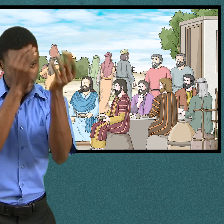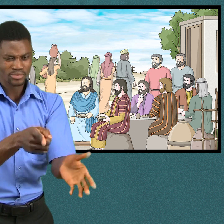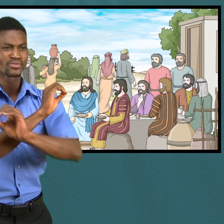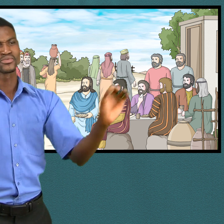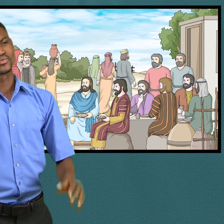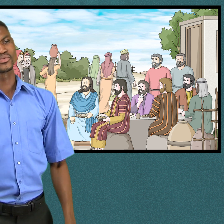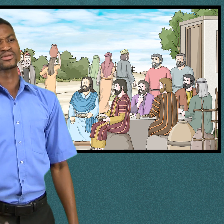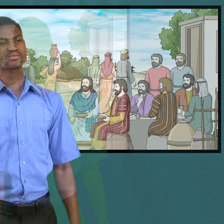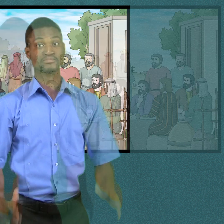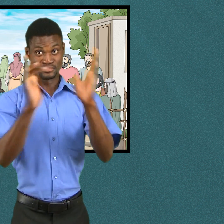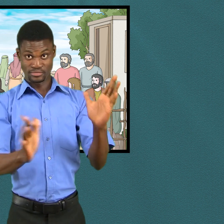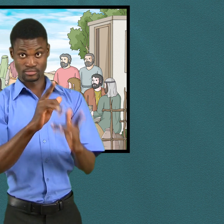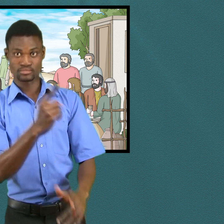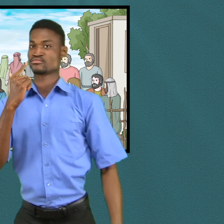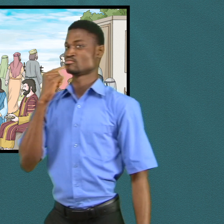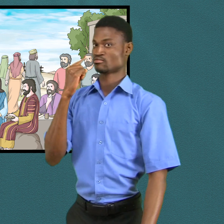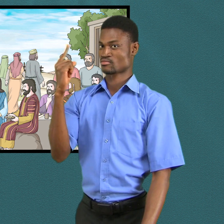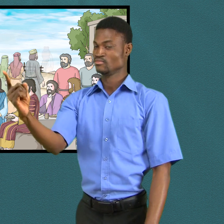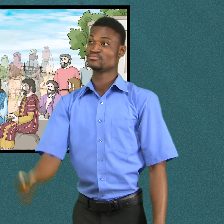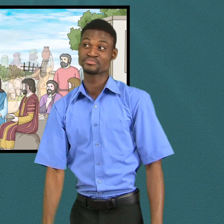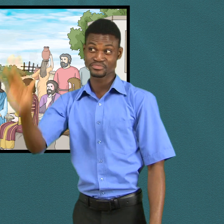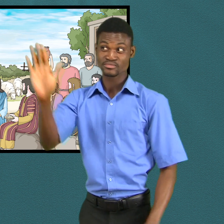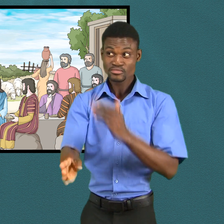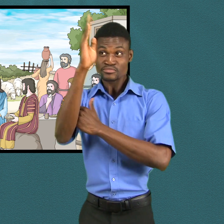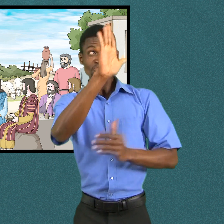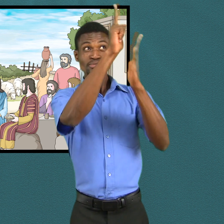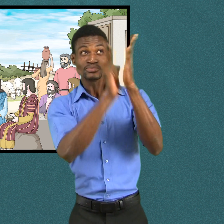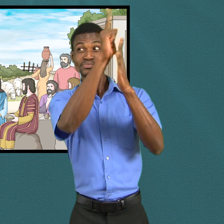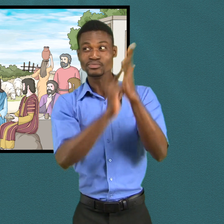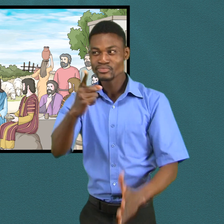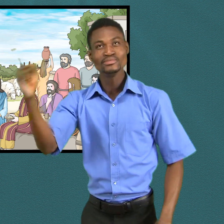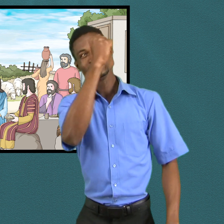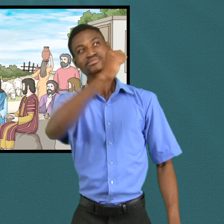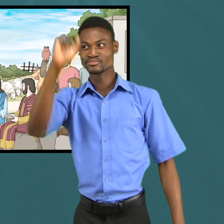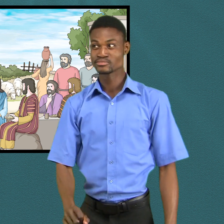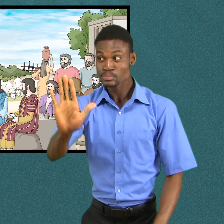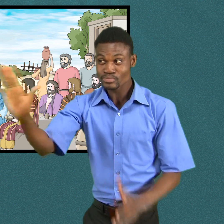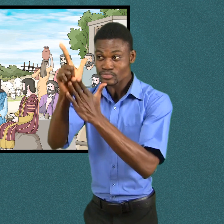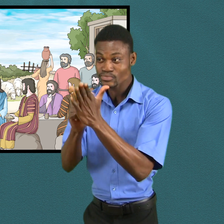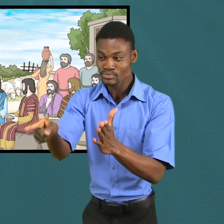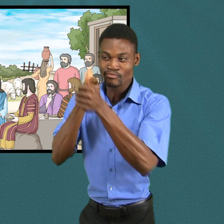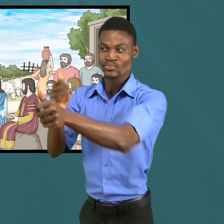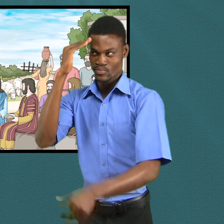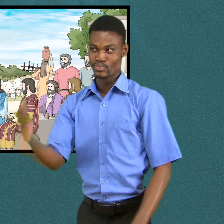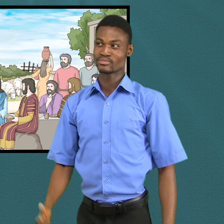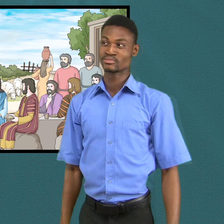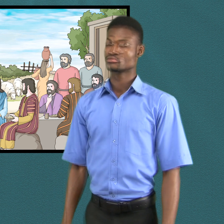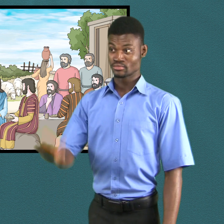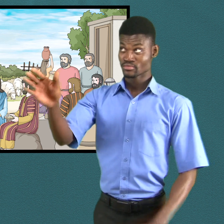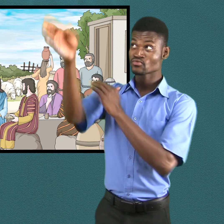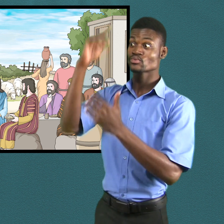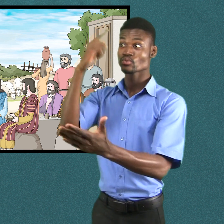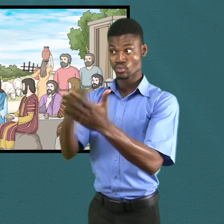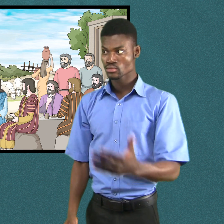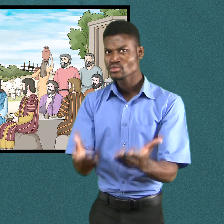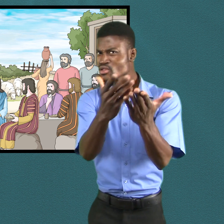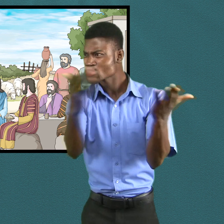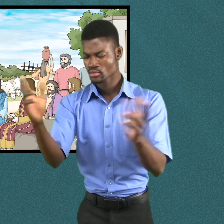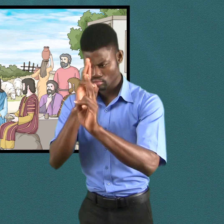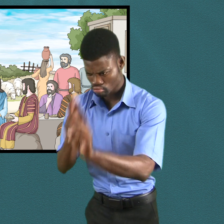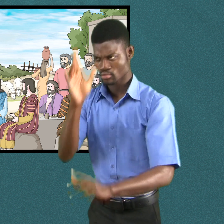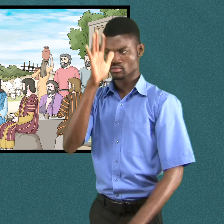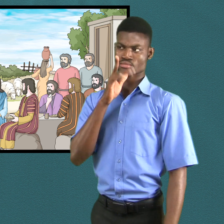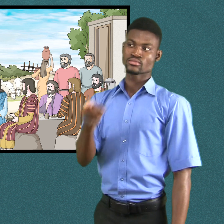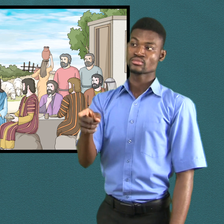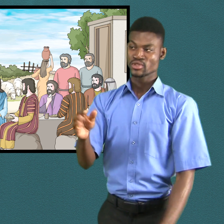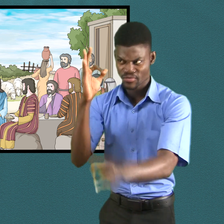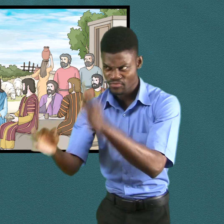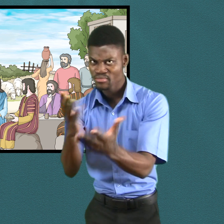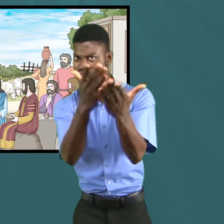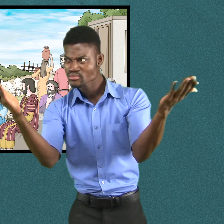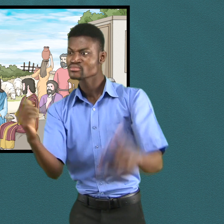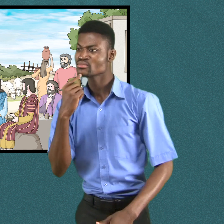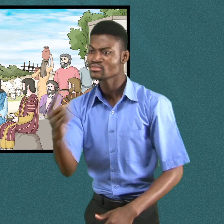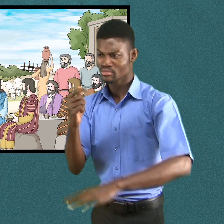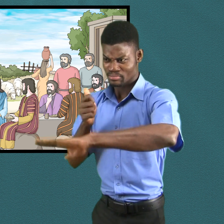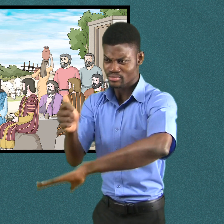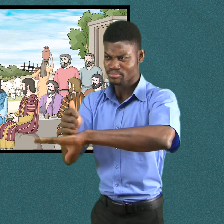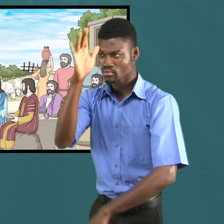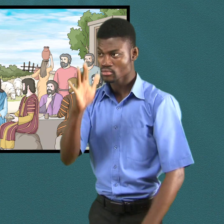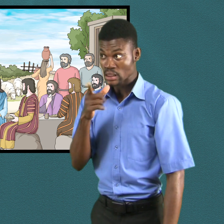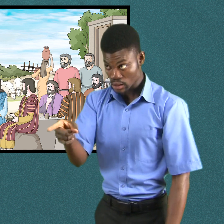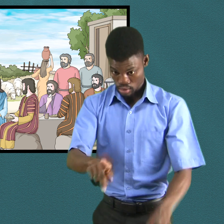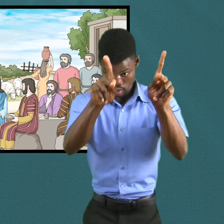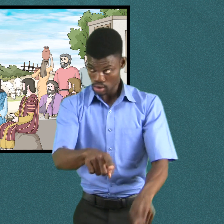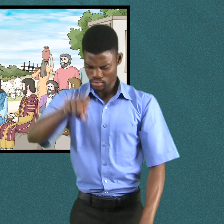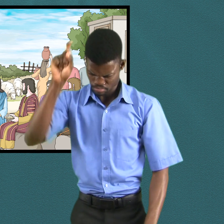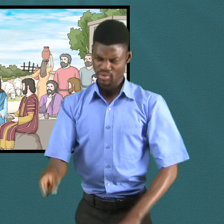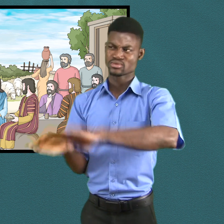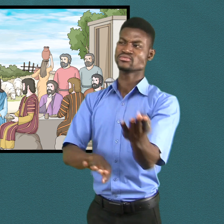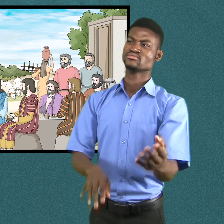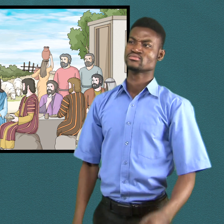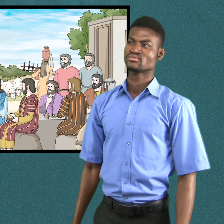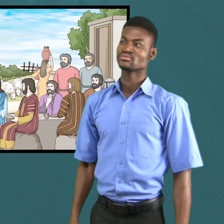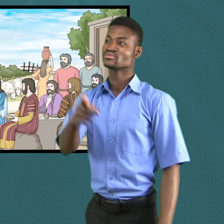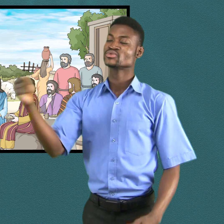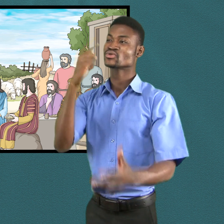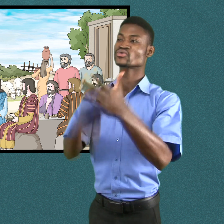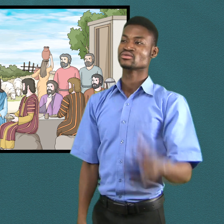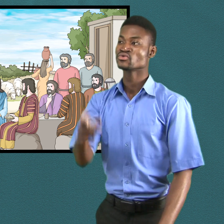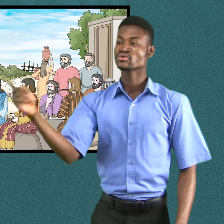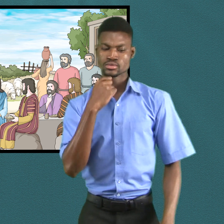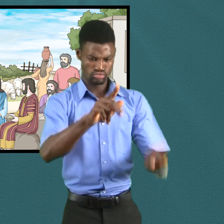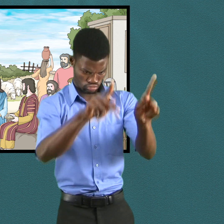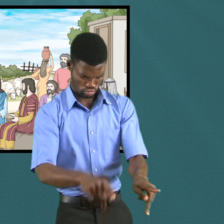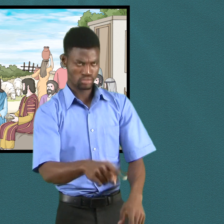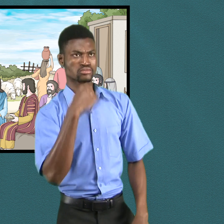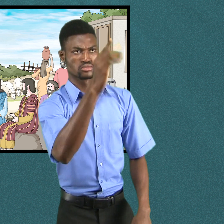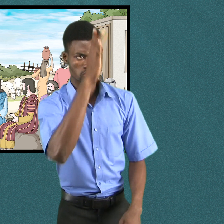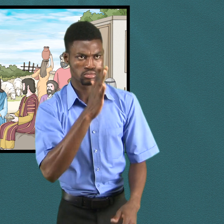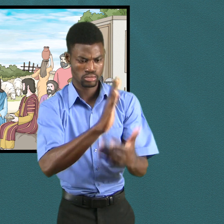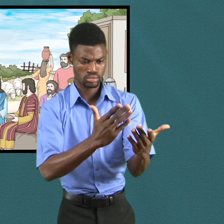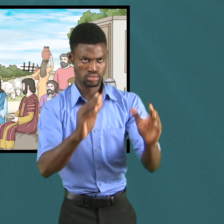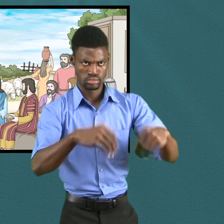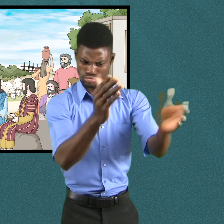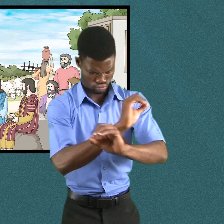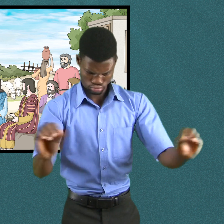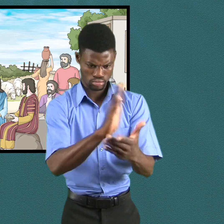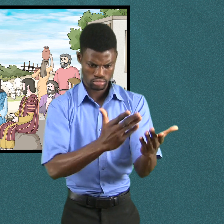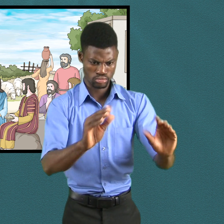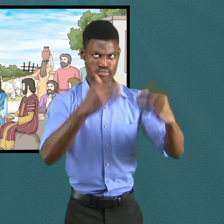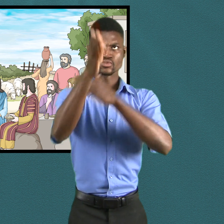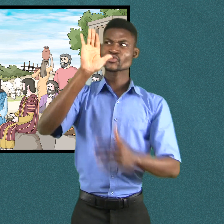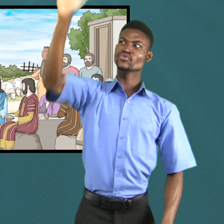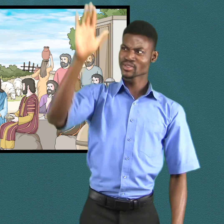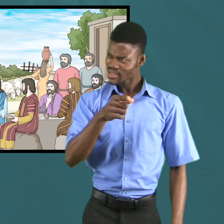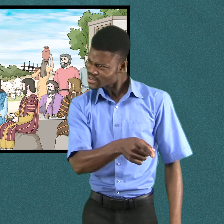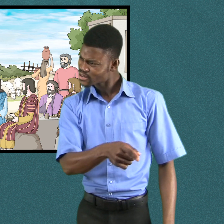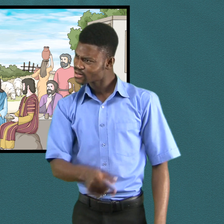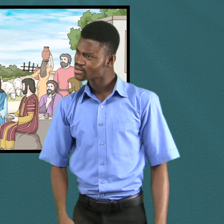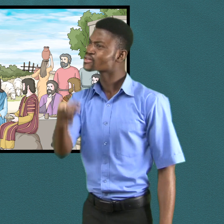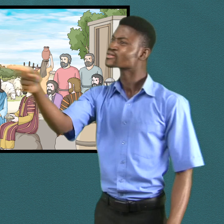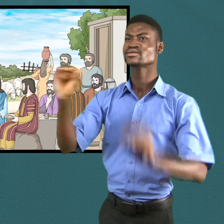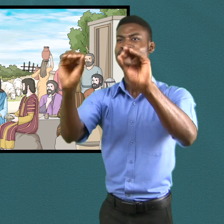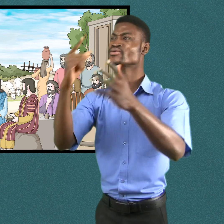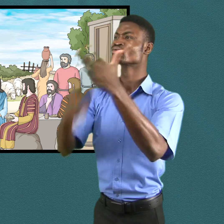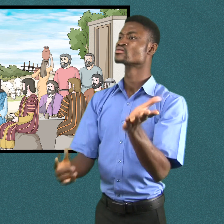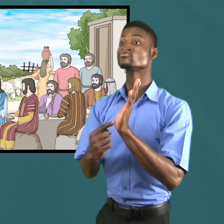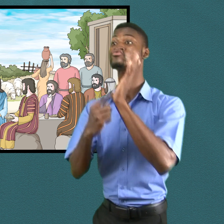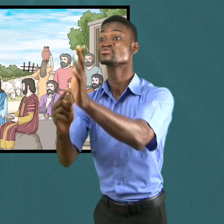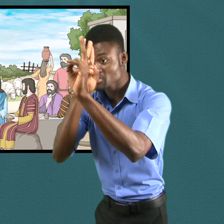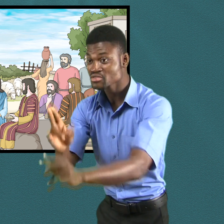Jesus replied, “And why do you break the command of God for the sake of your tradition? For God said, ‘Honor your father and mother’ and ‘Anyone who curses his father or mother must be put to death.’